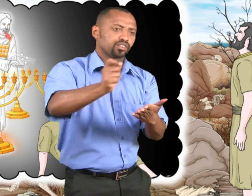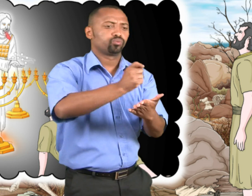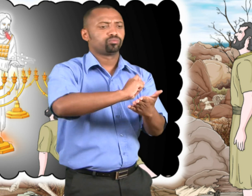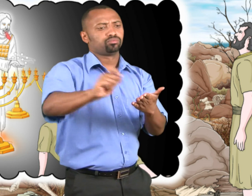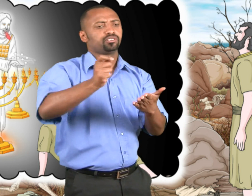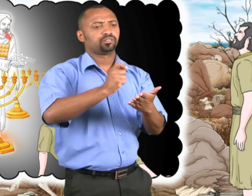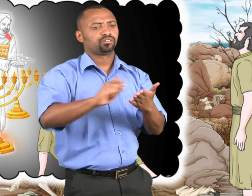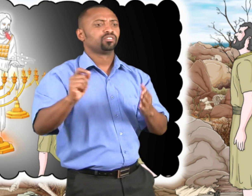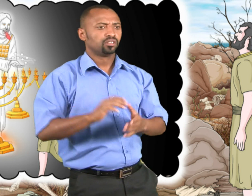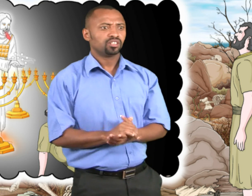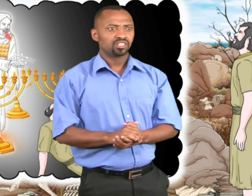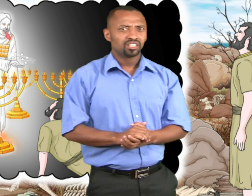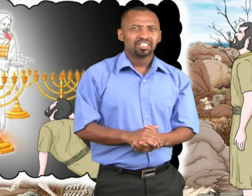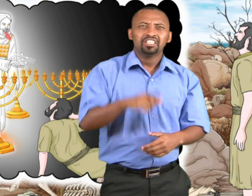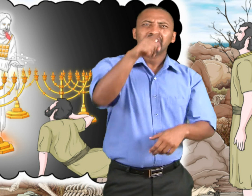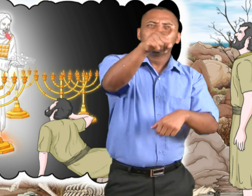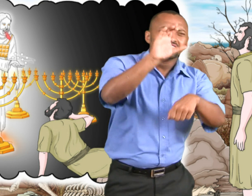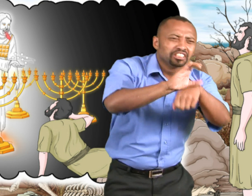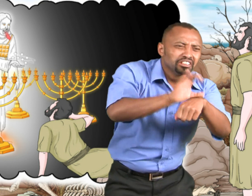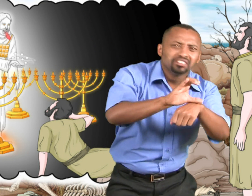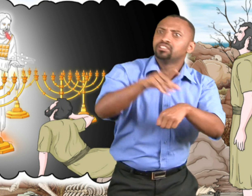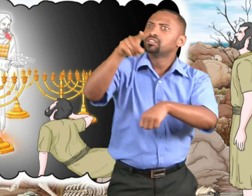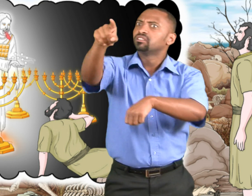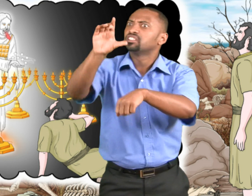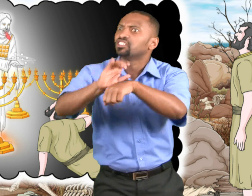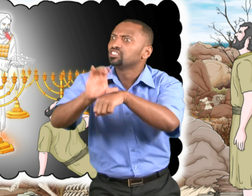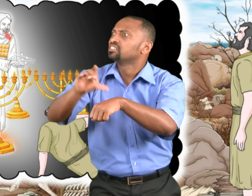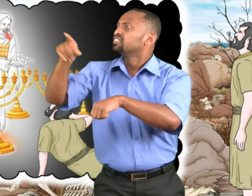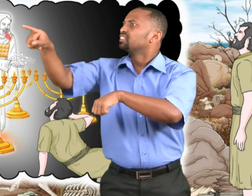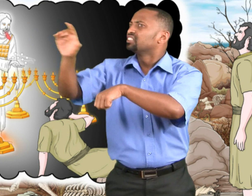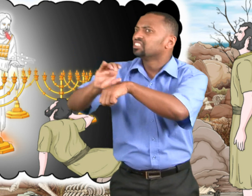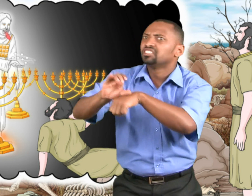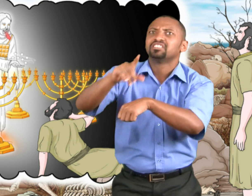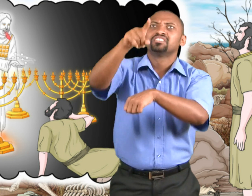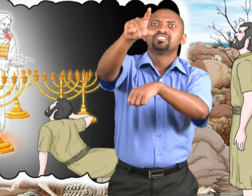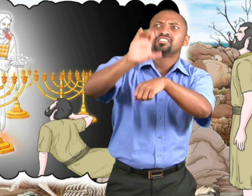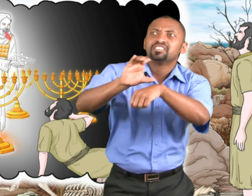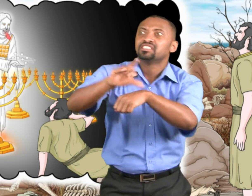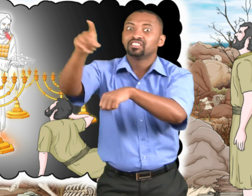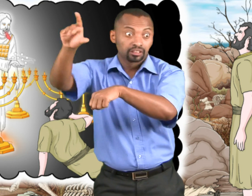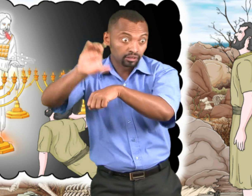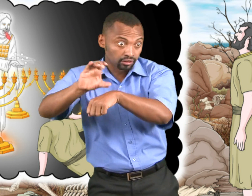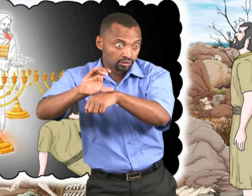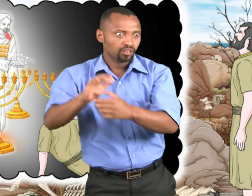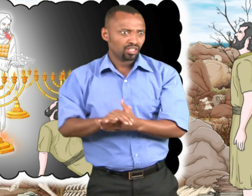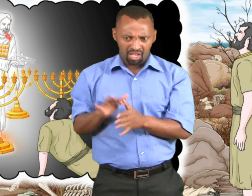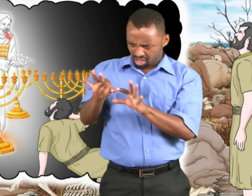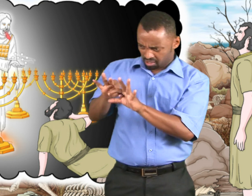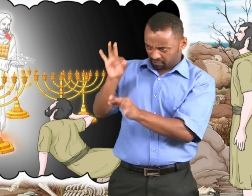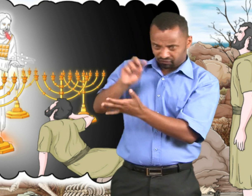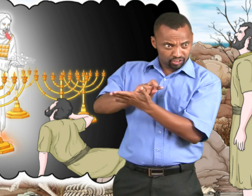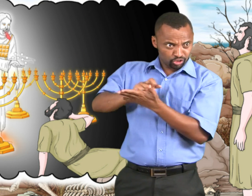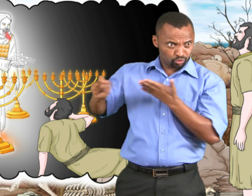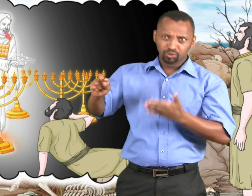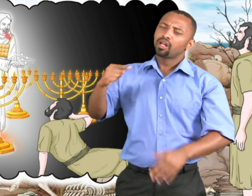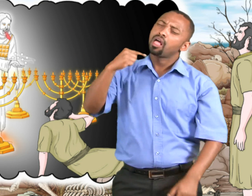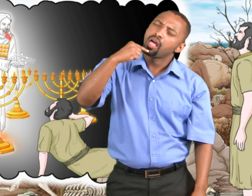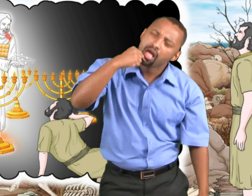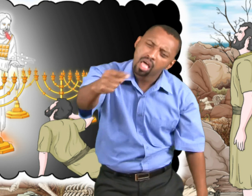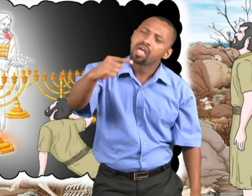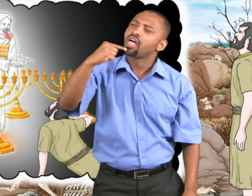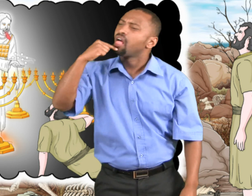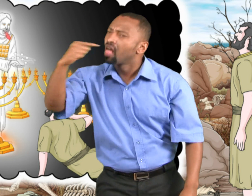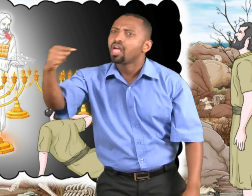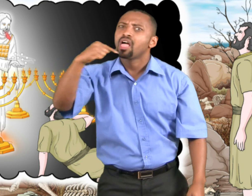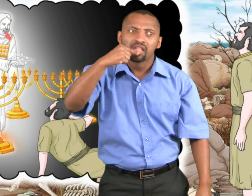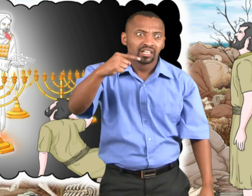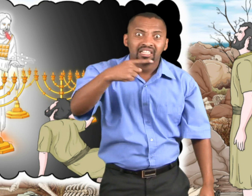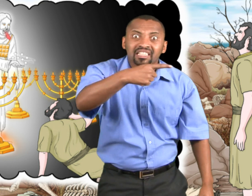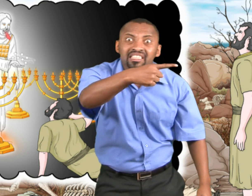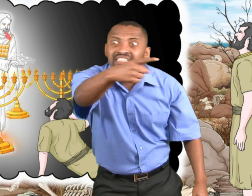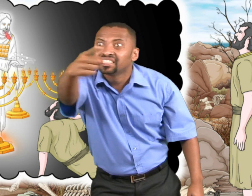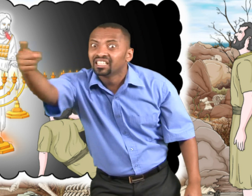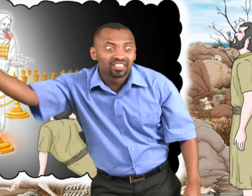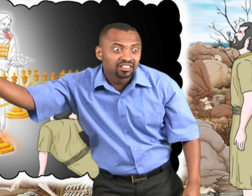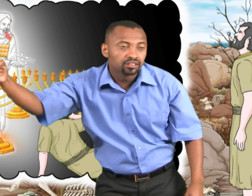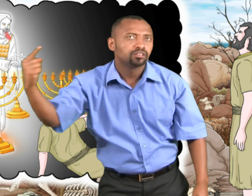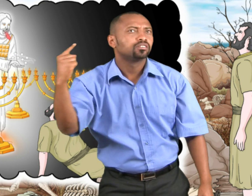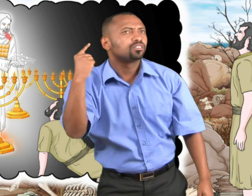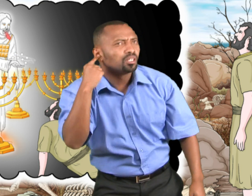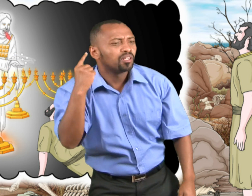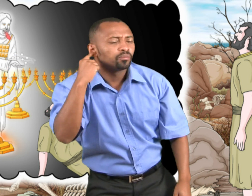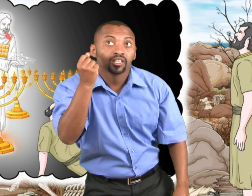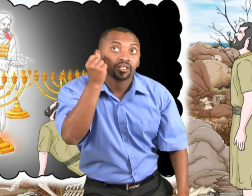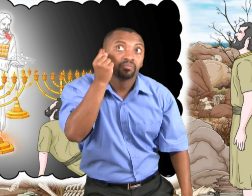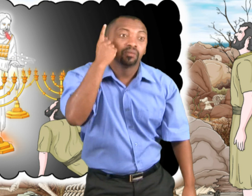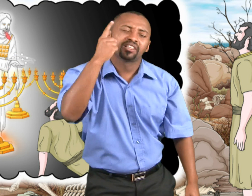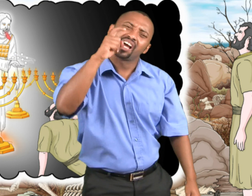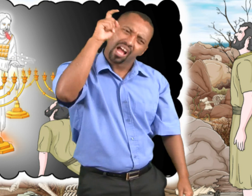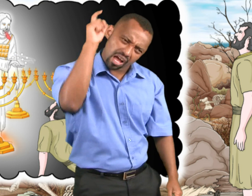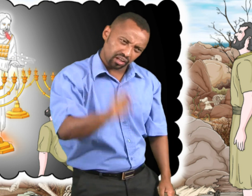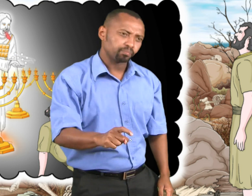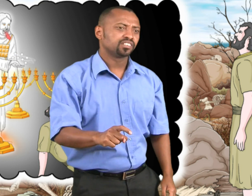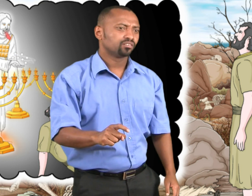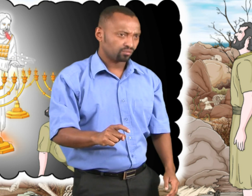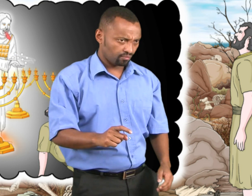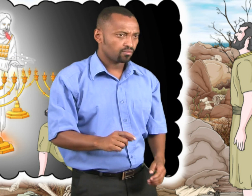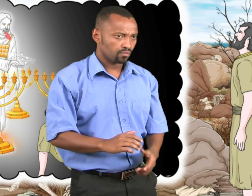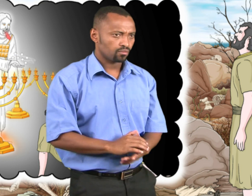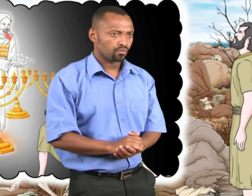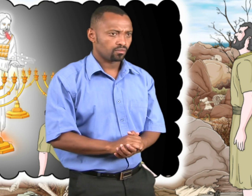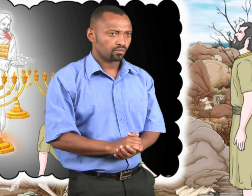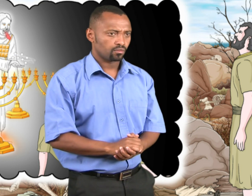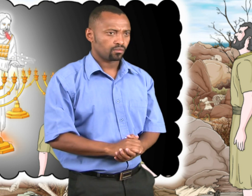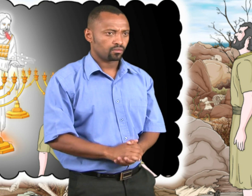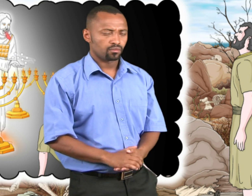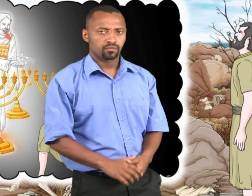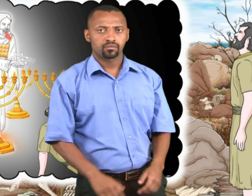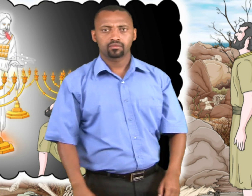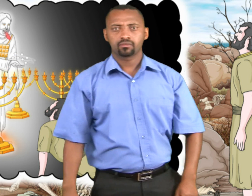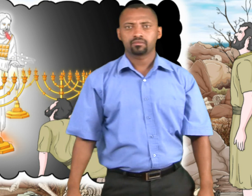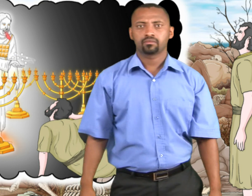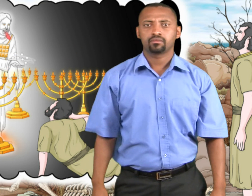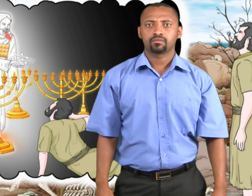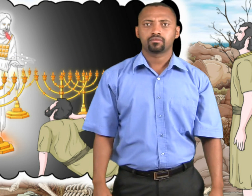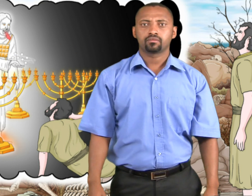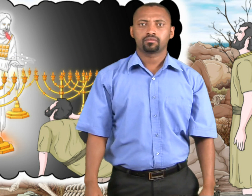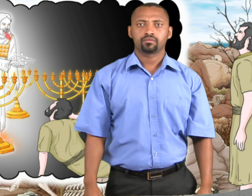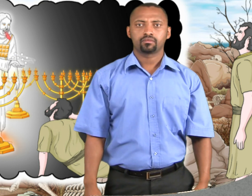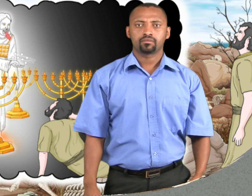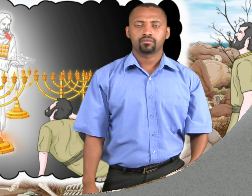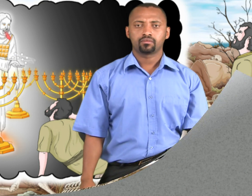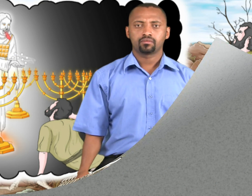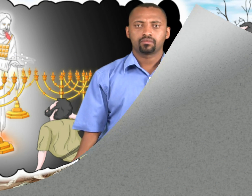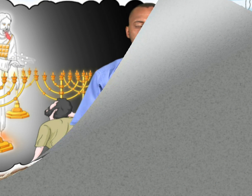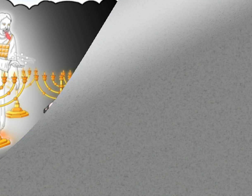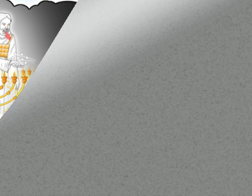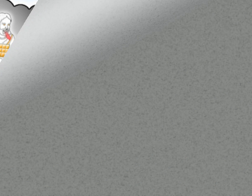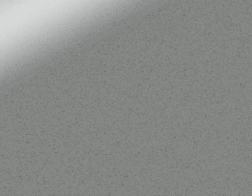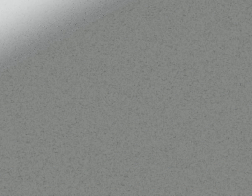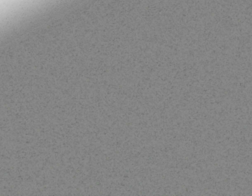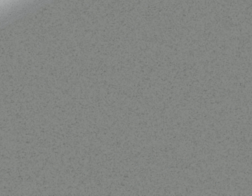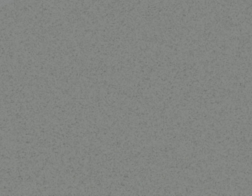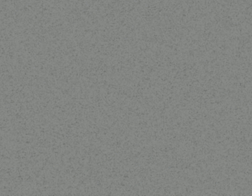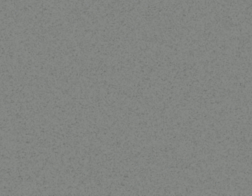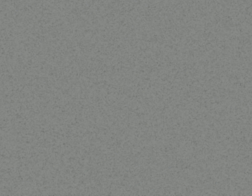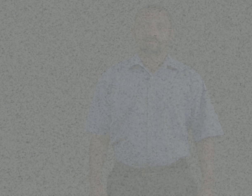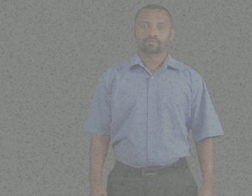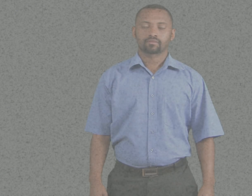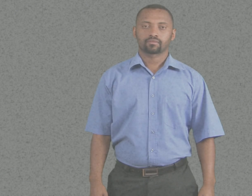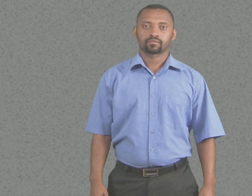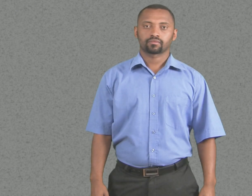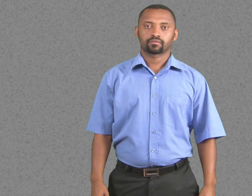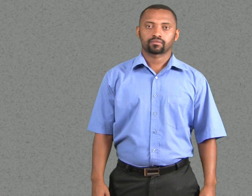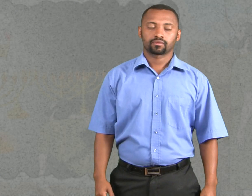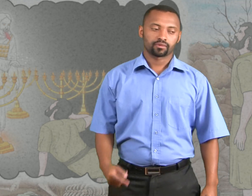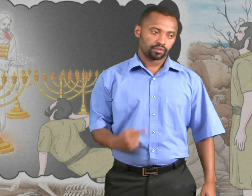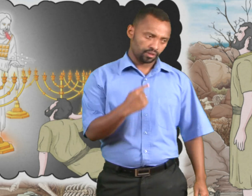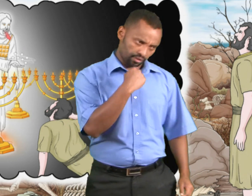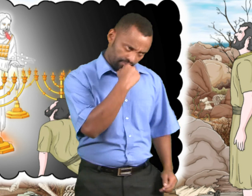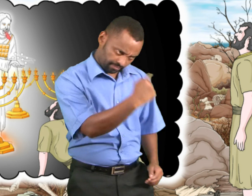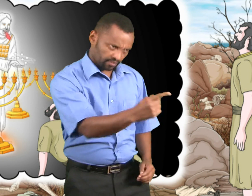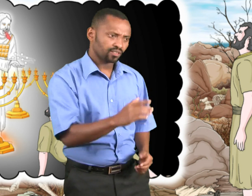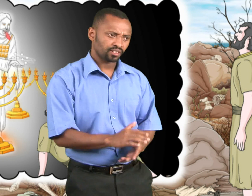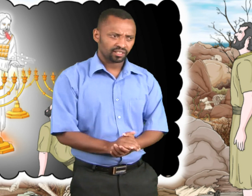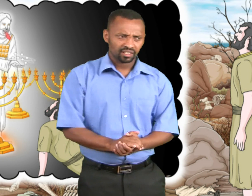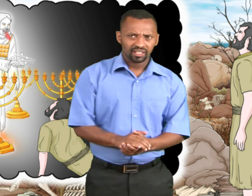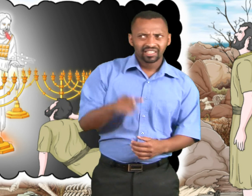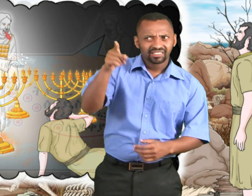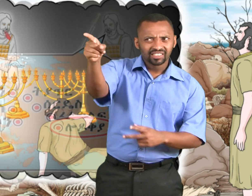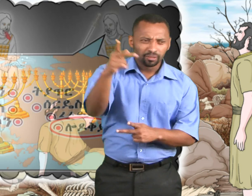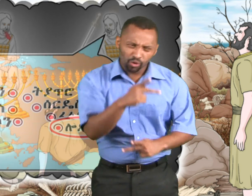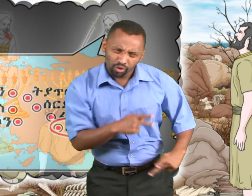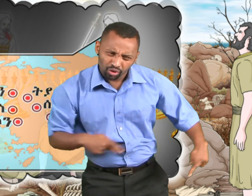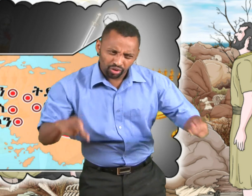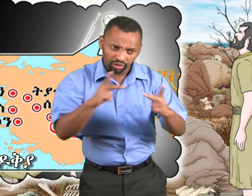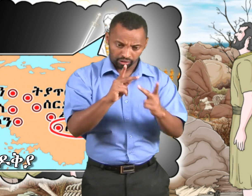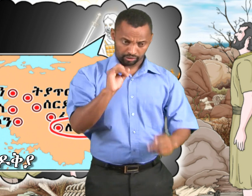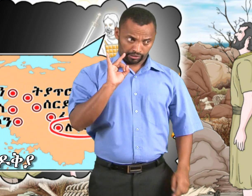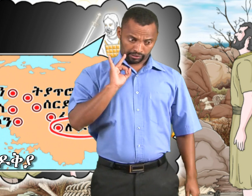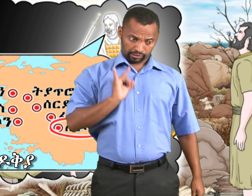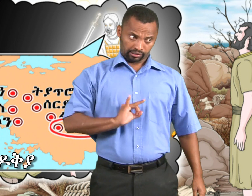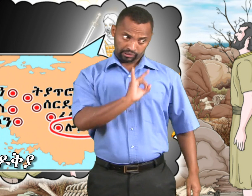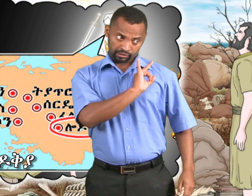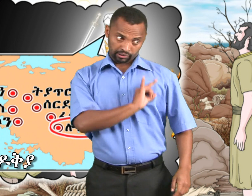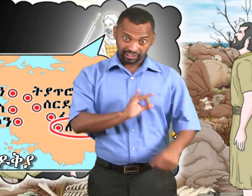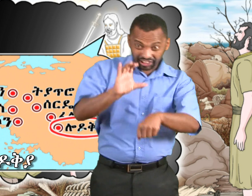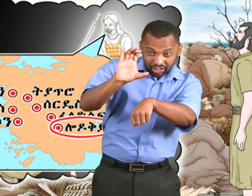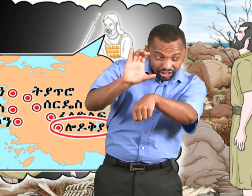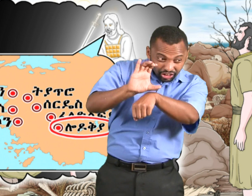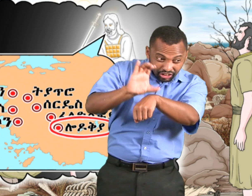He who has an ear, let him hear what the Spirit says to the churches.